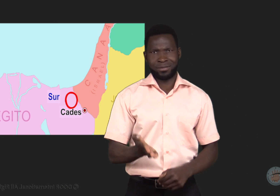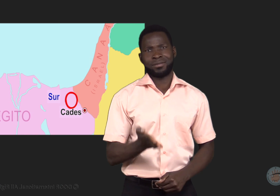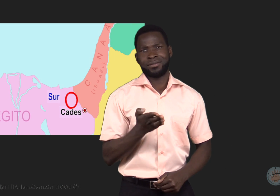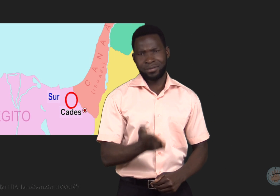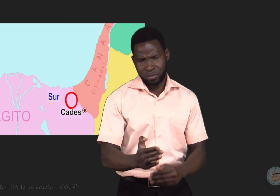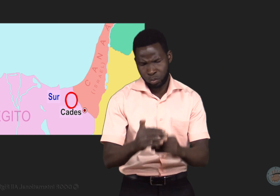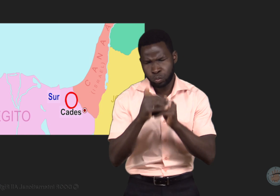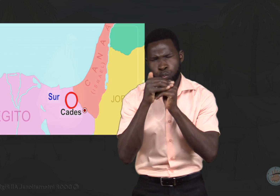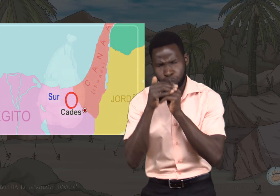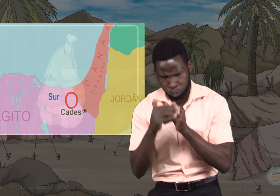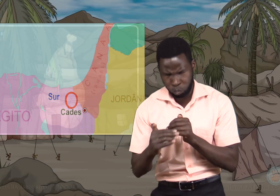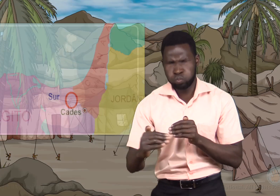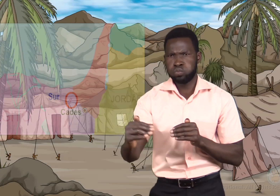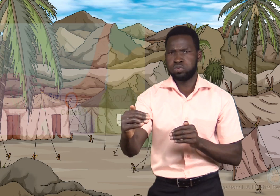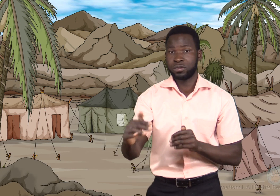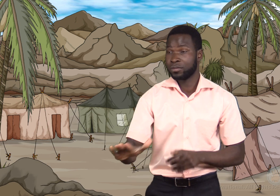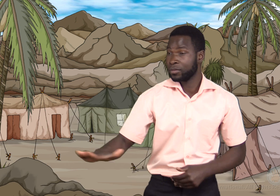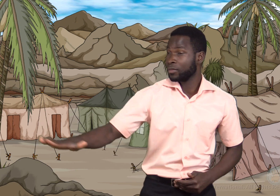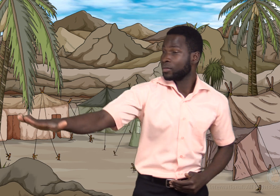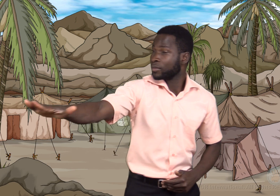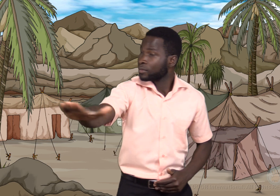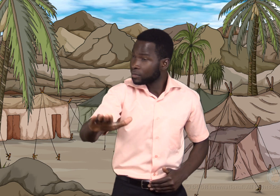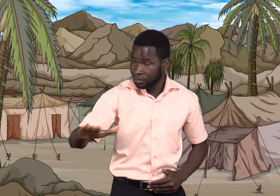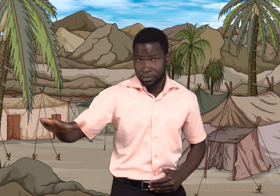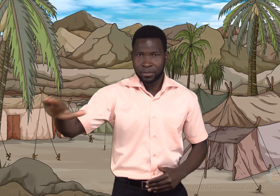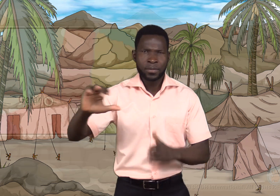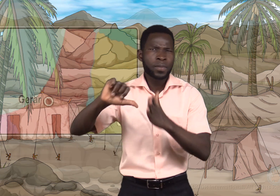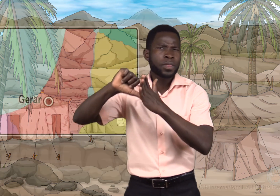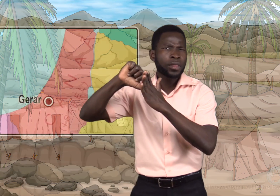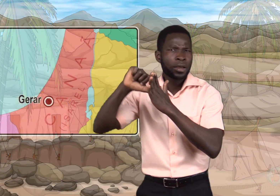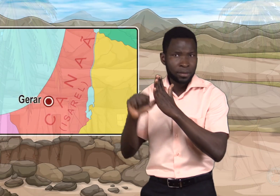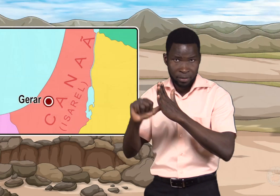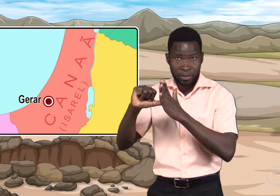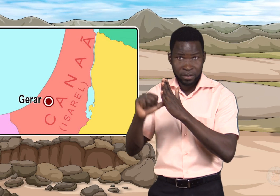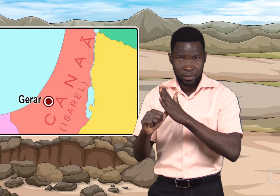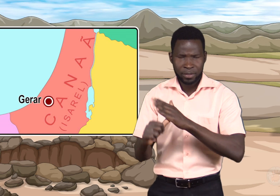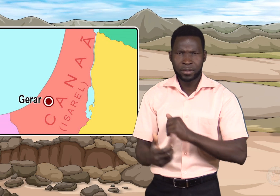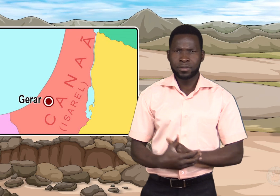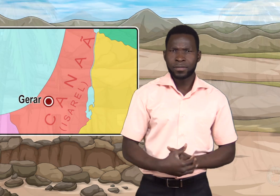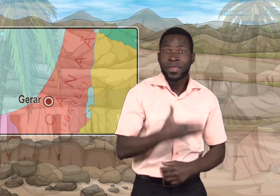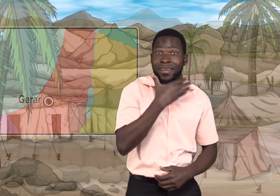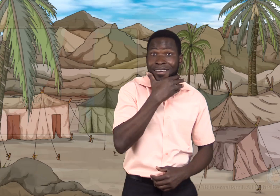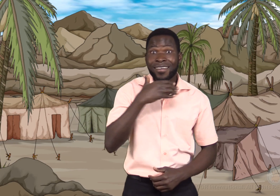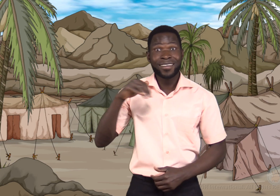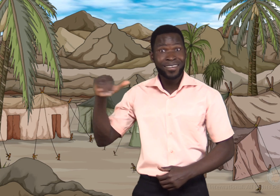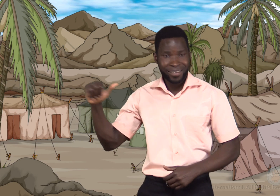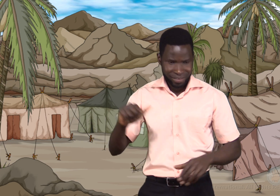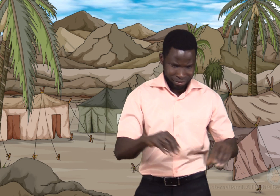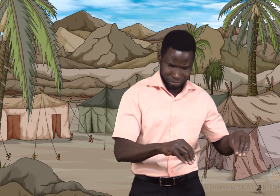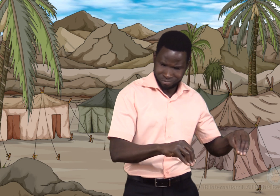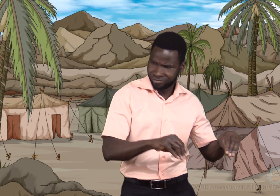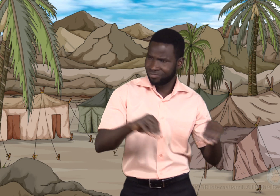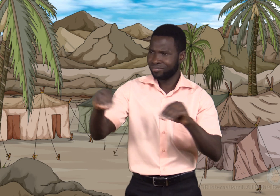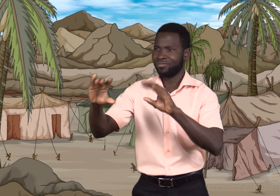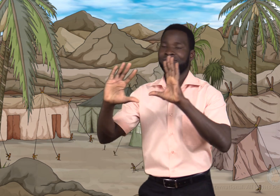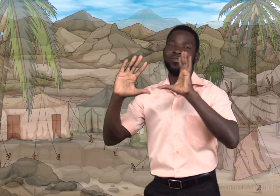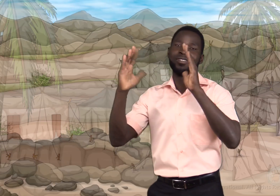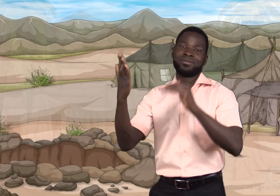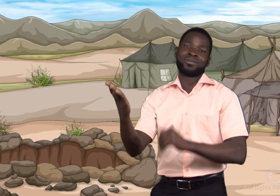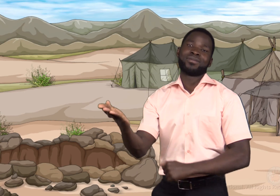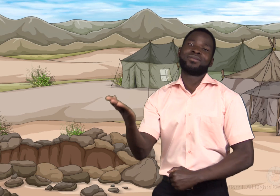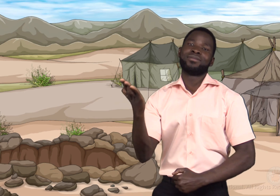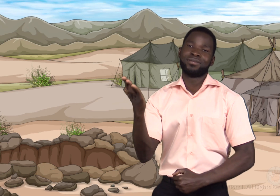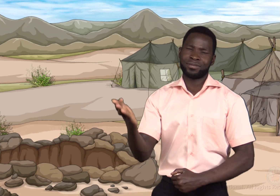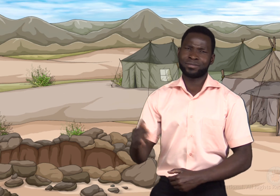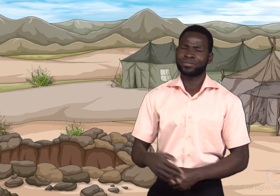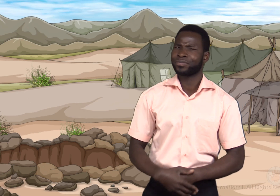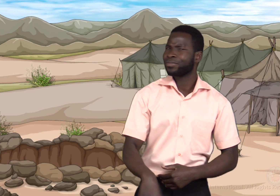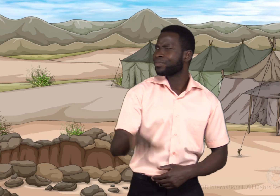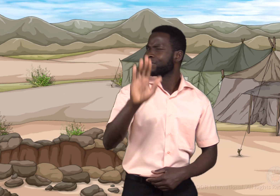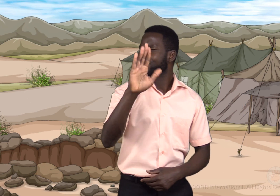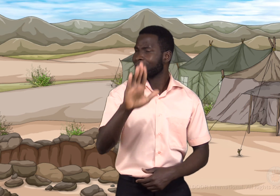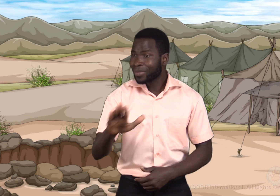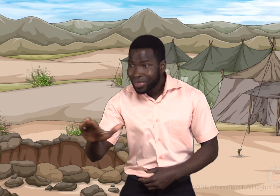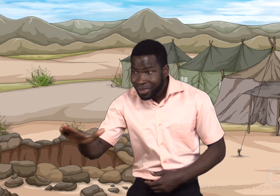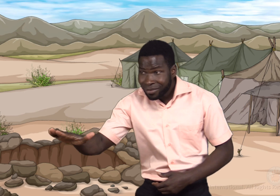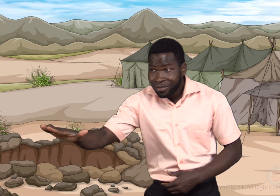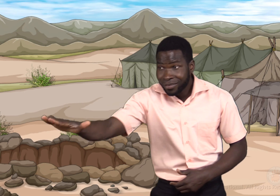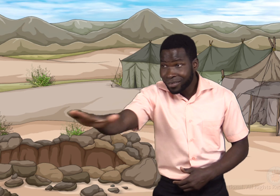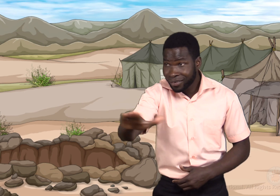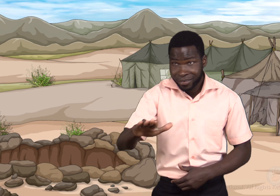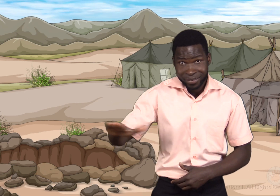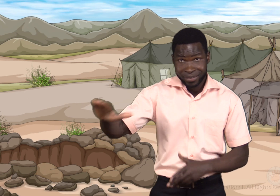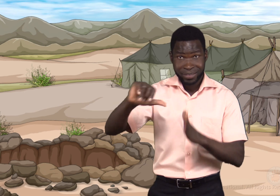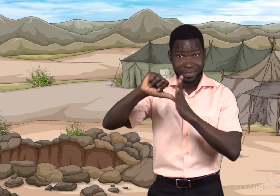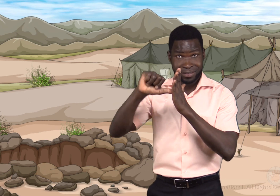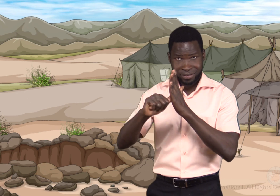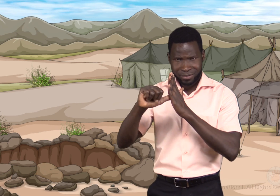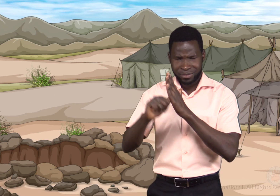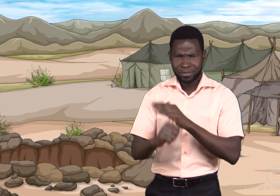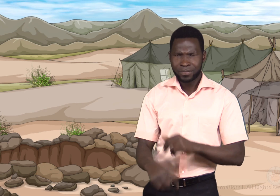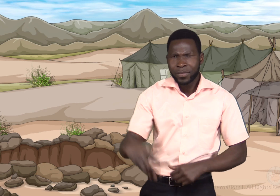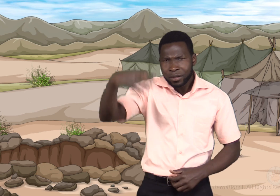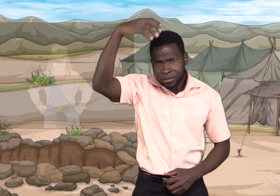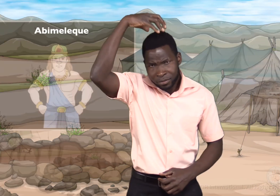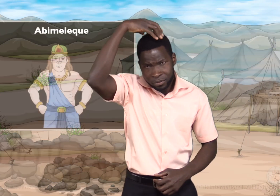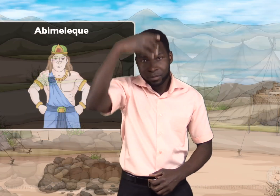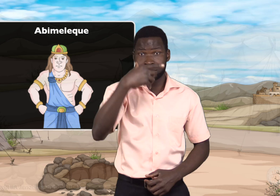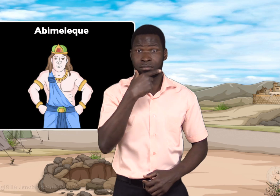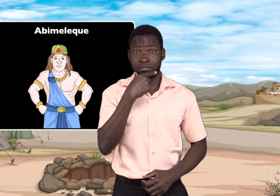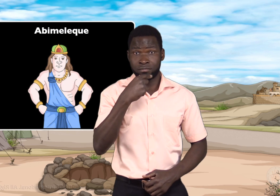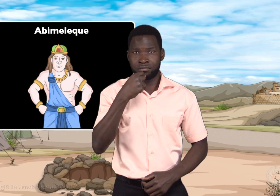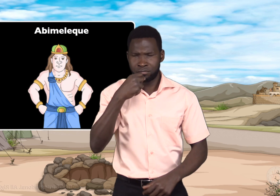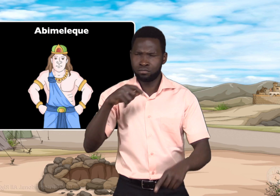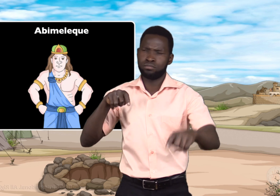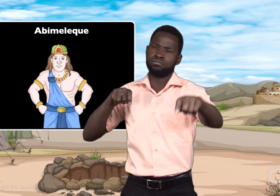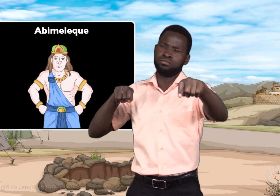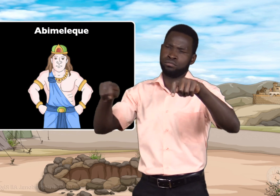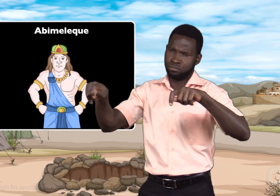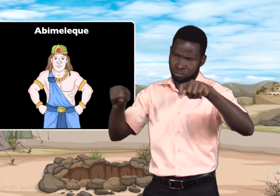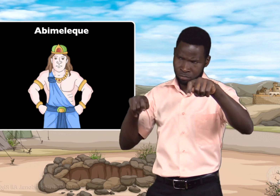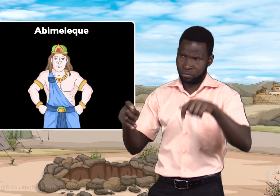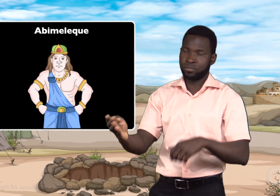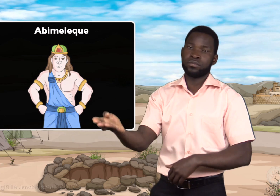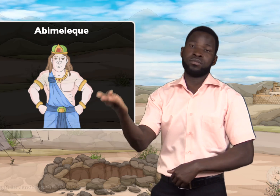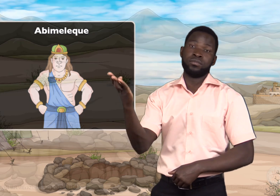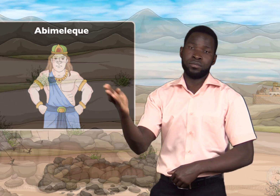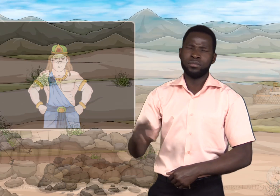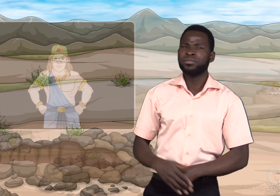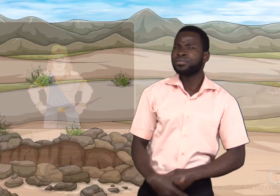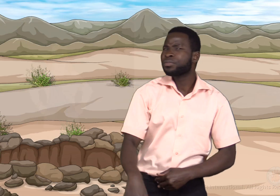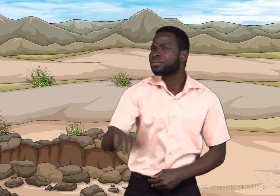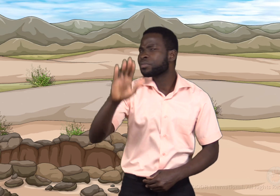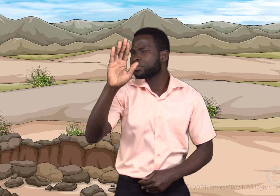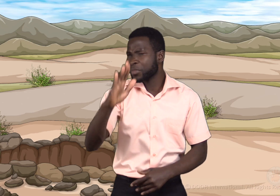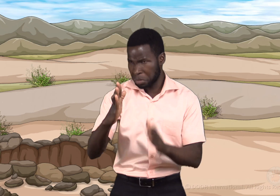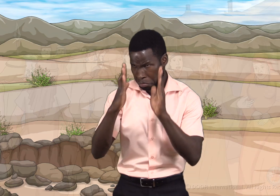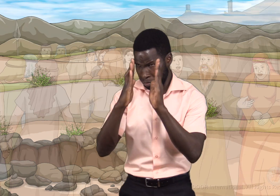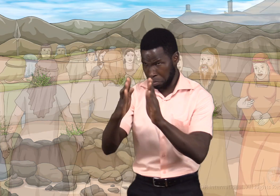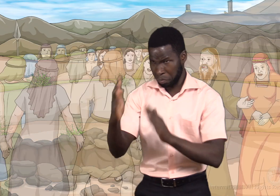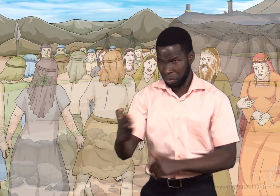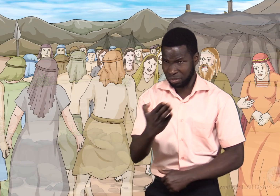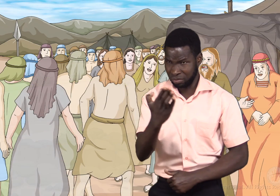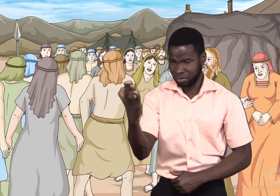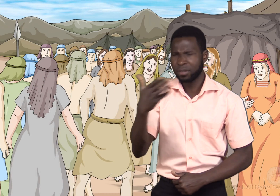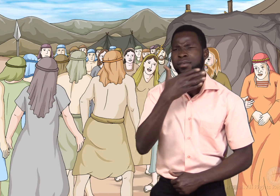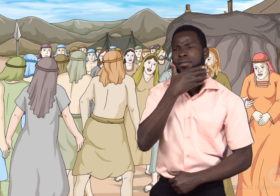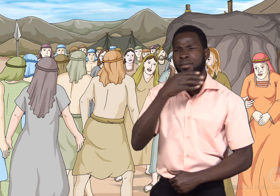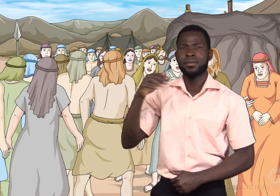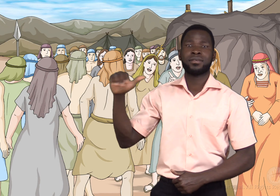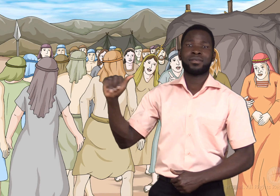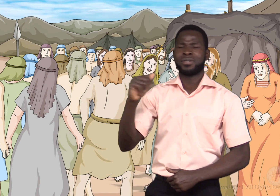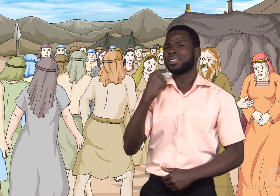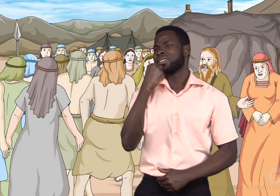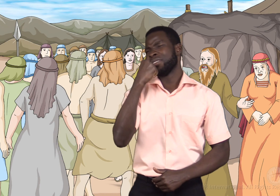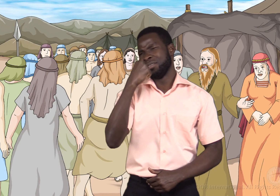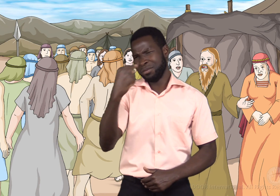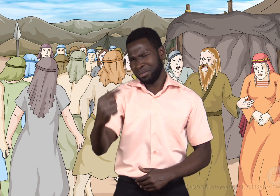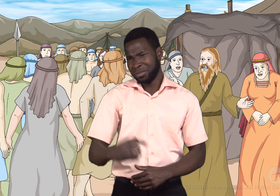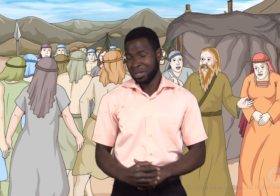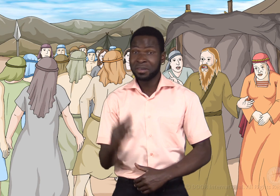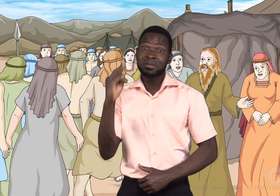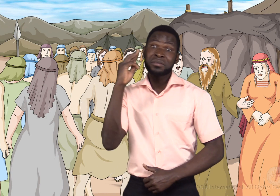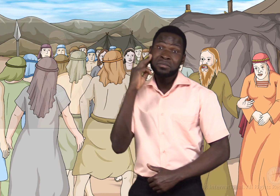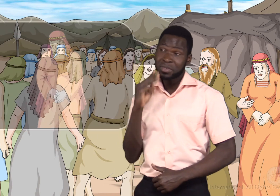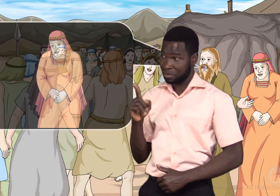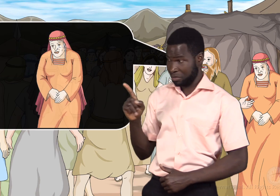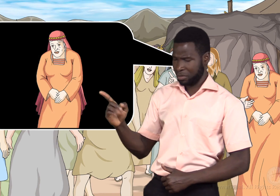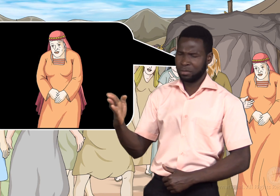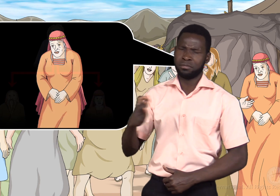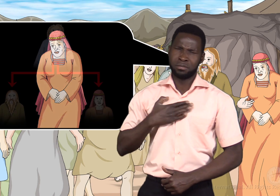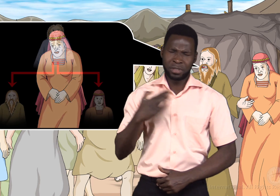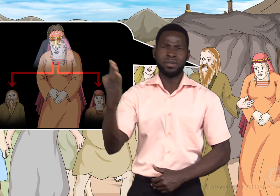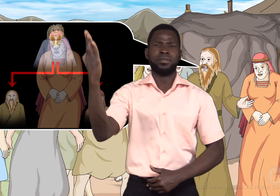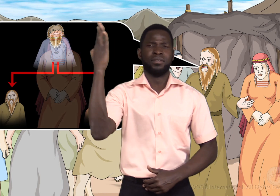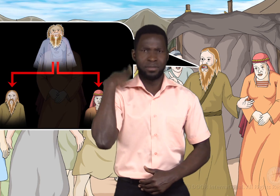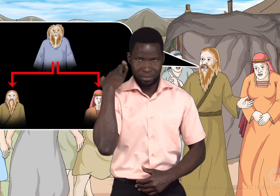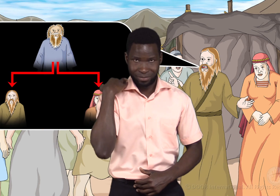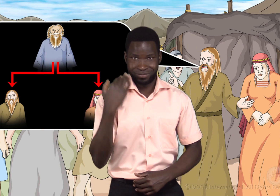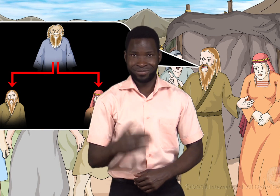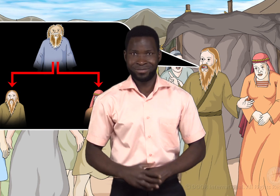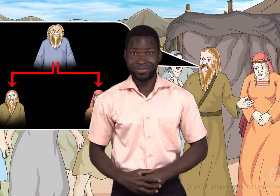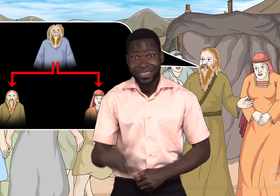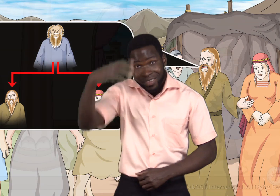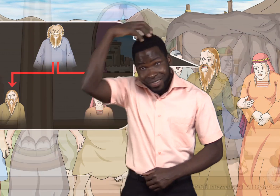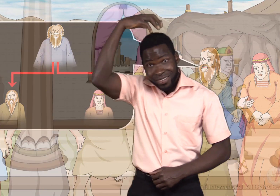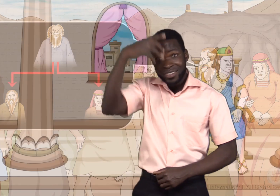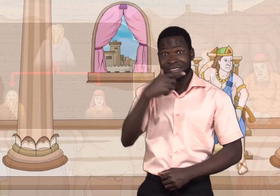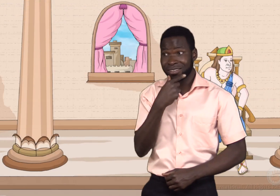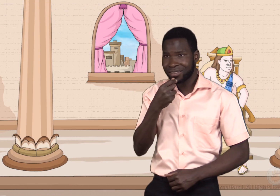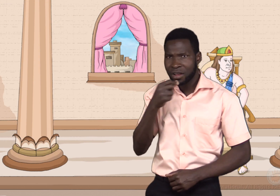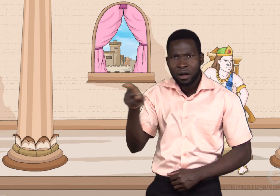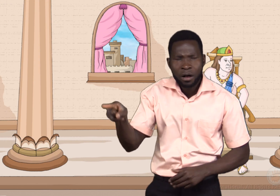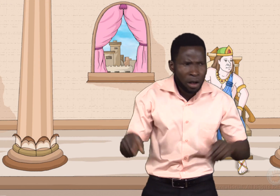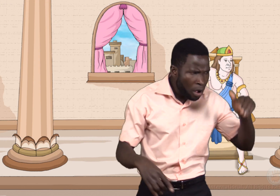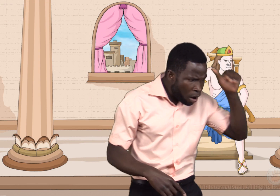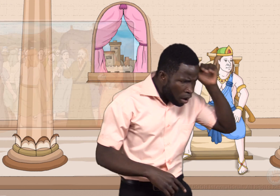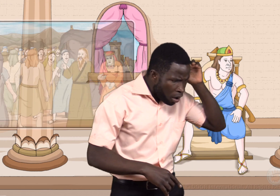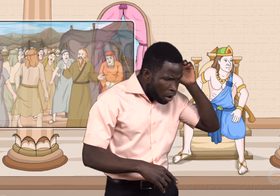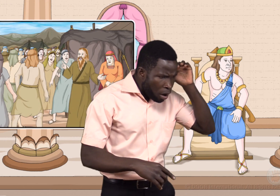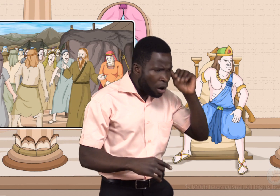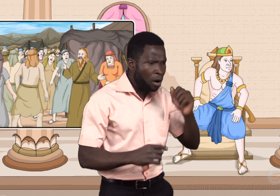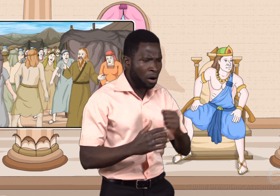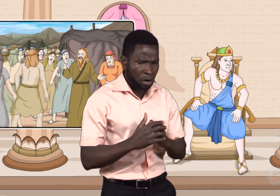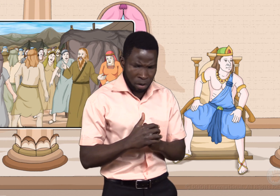While he was staying in Gerar, Abraham said of his wife Sarah, “She is my sister.”